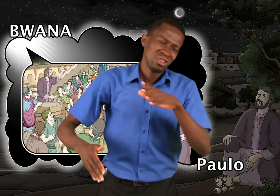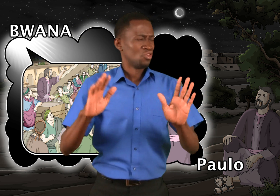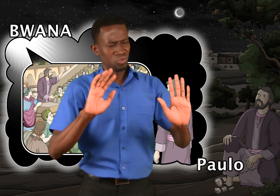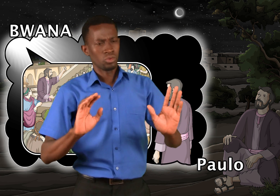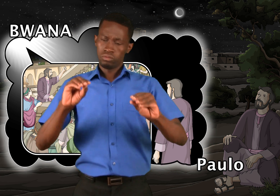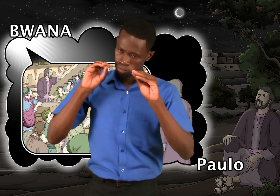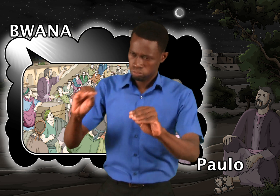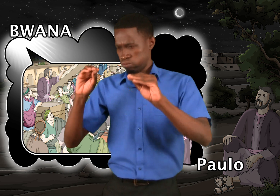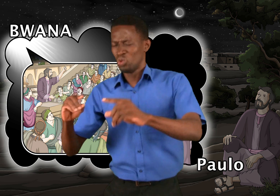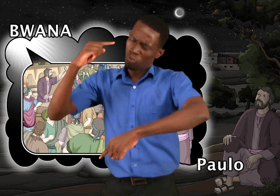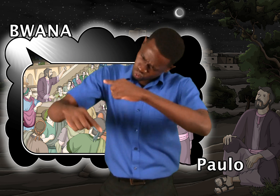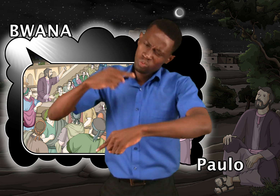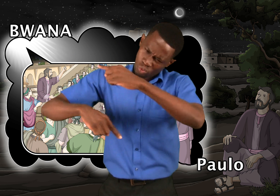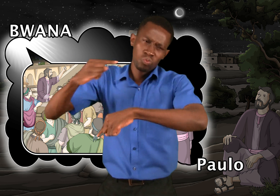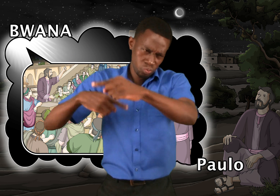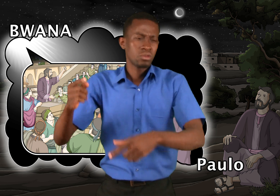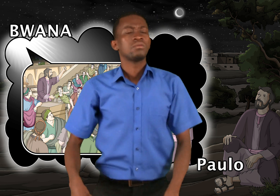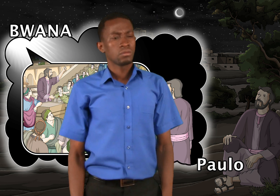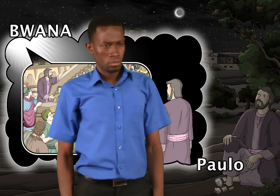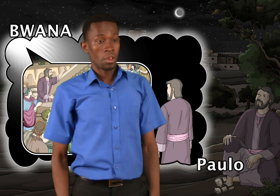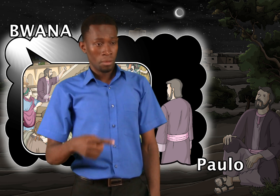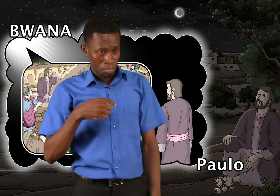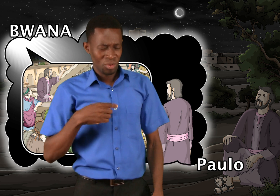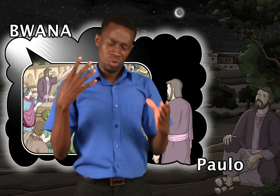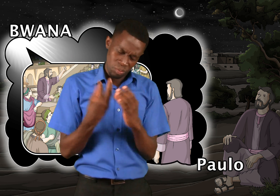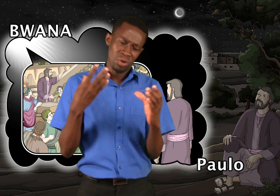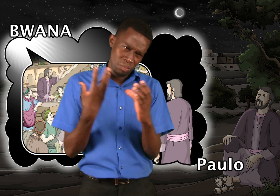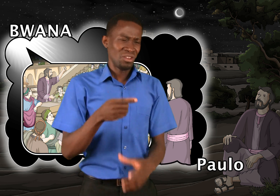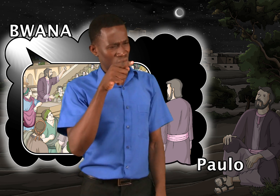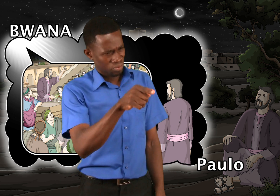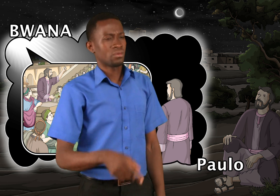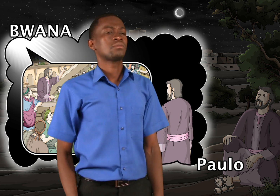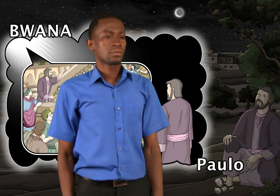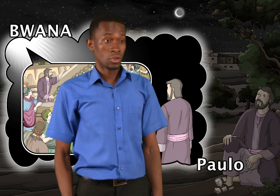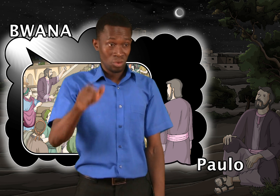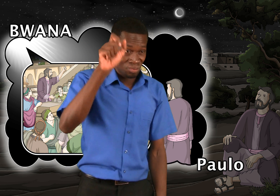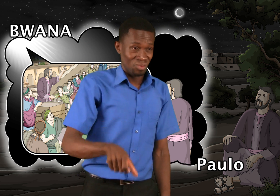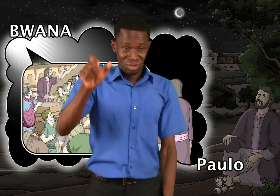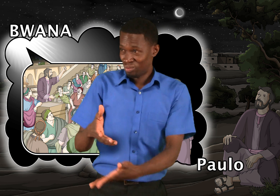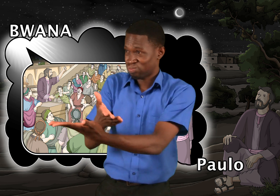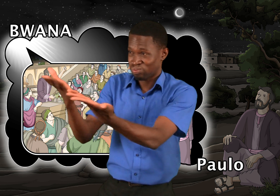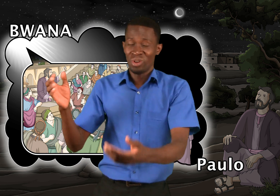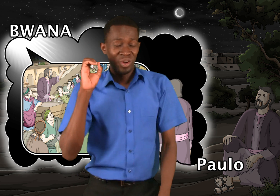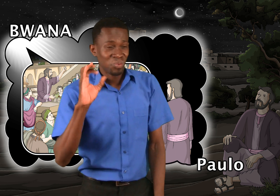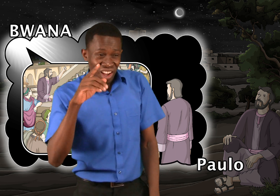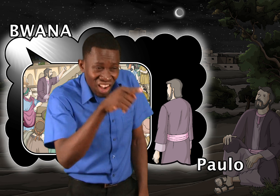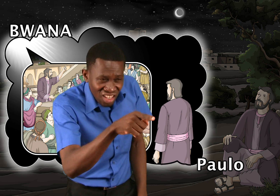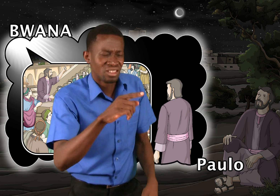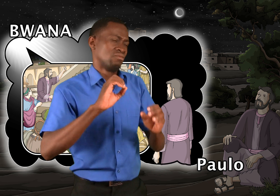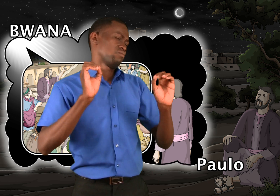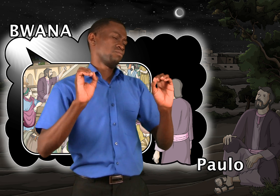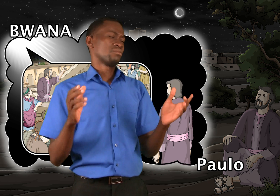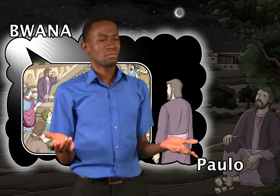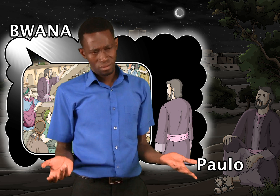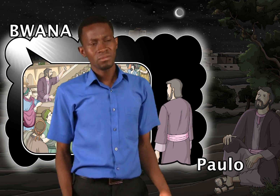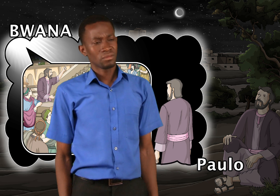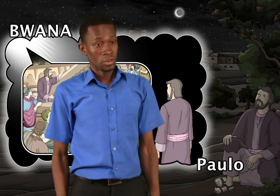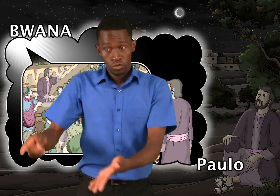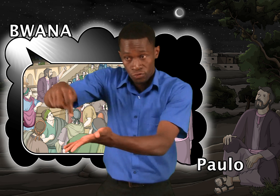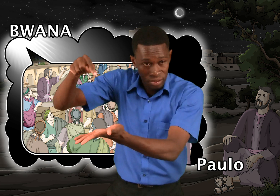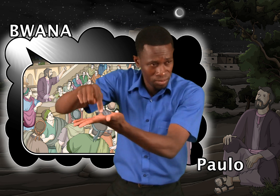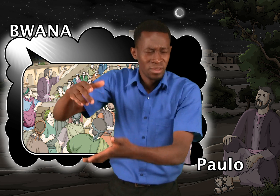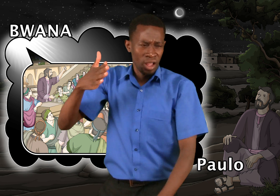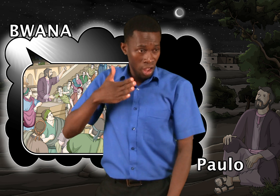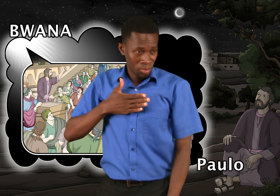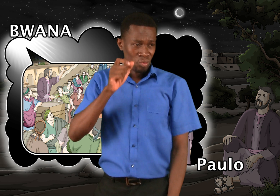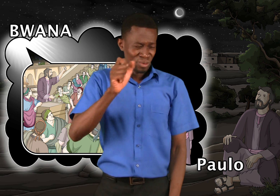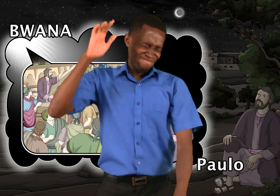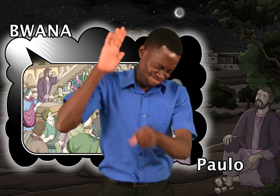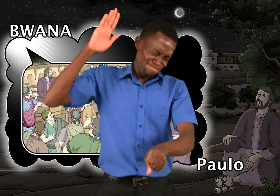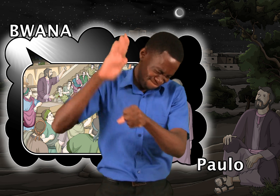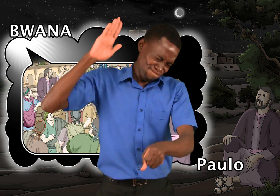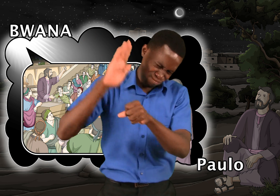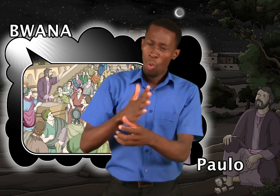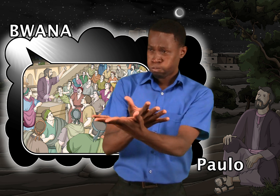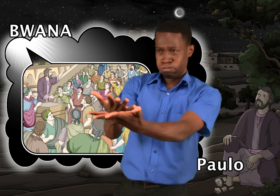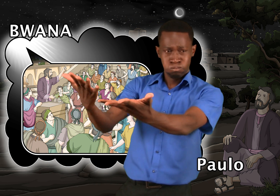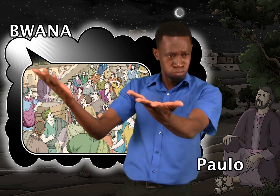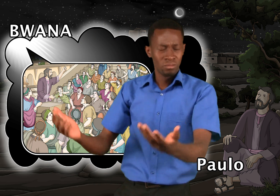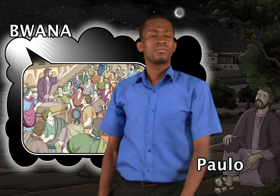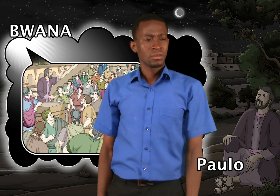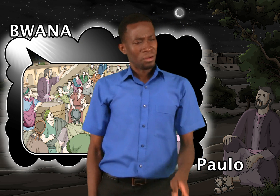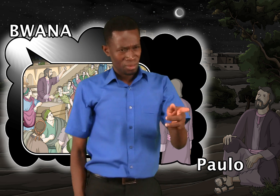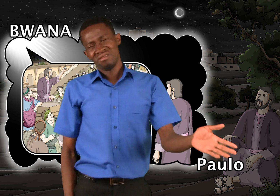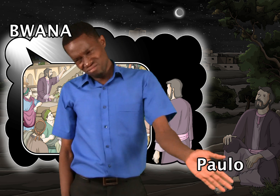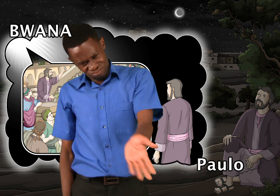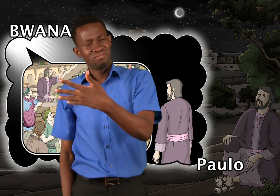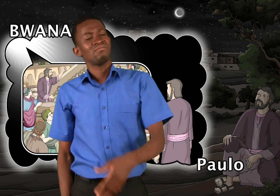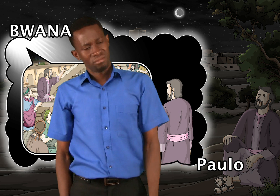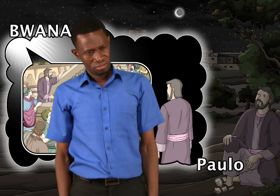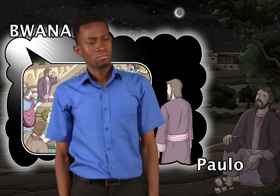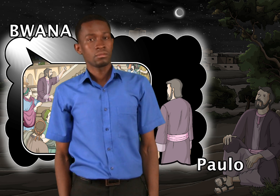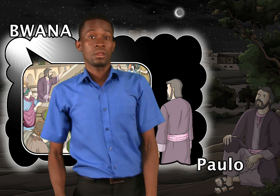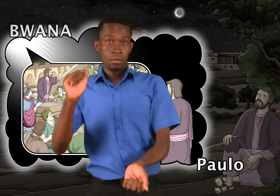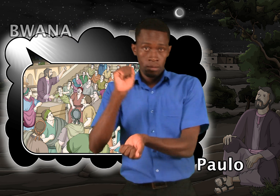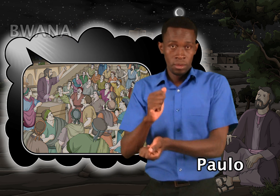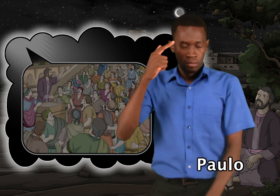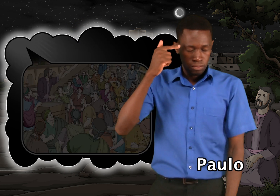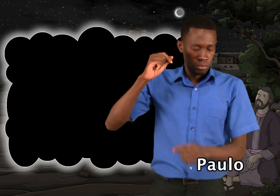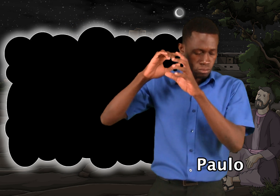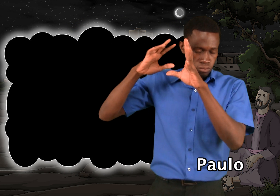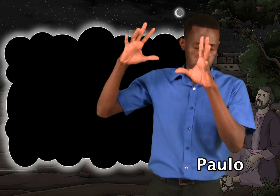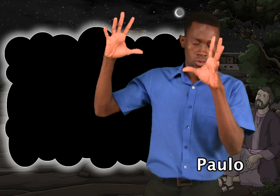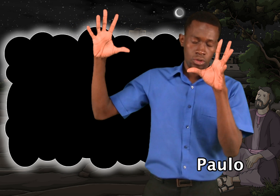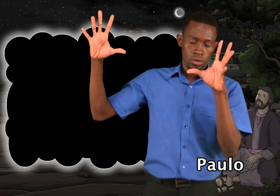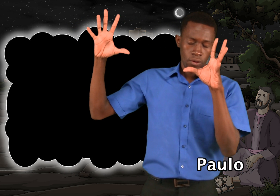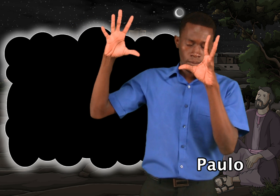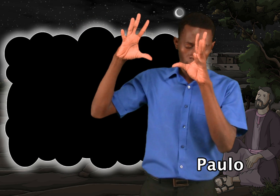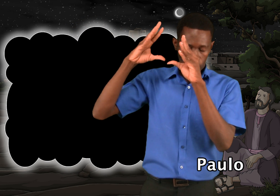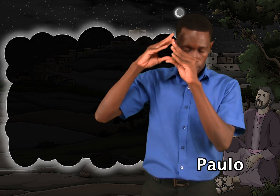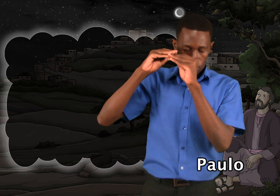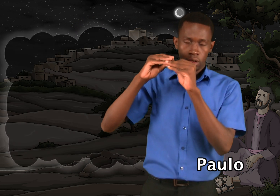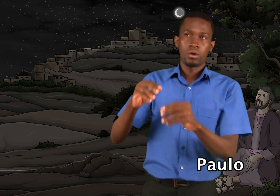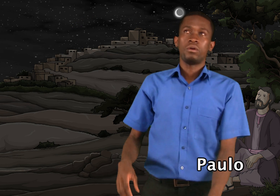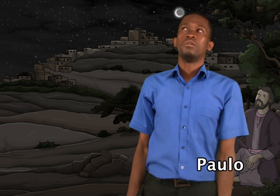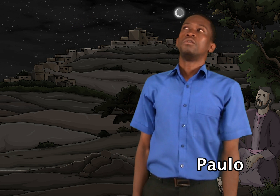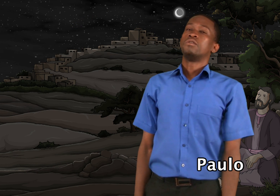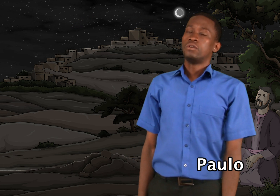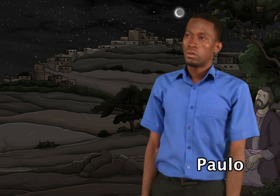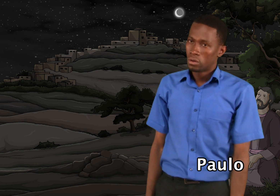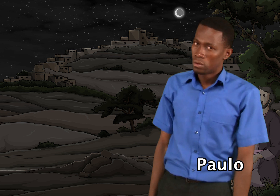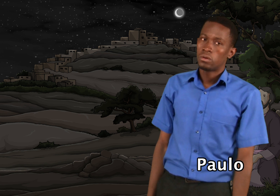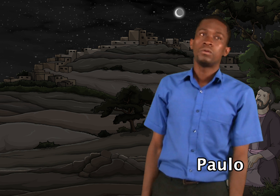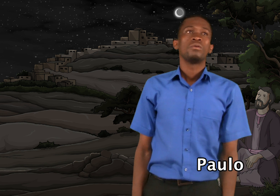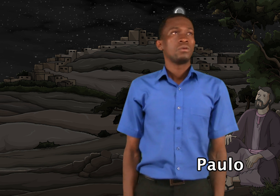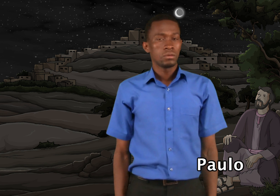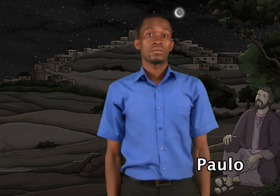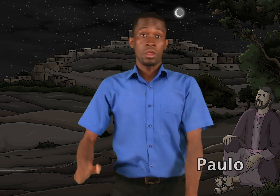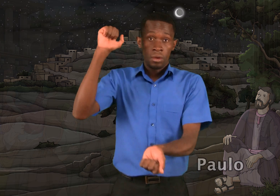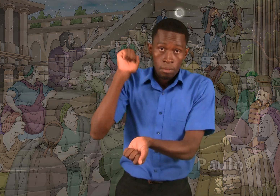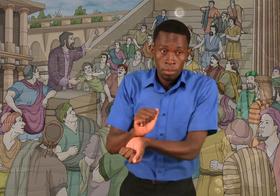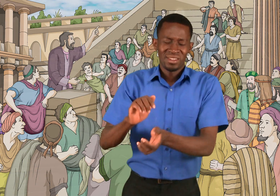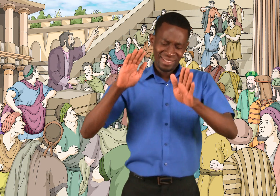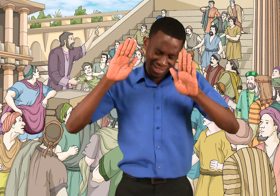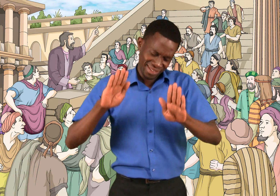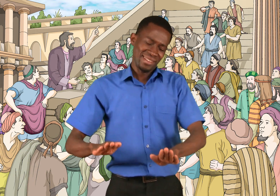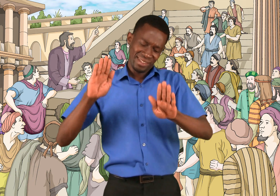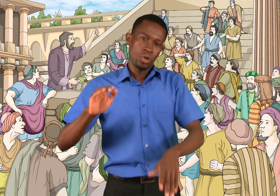For I am with you and no one will lay a hand on you, because I have many people in this city.”